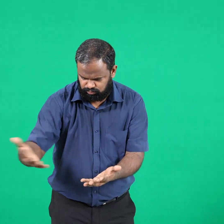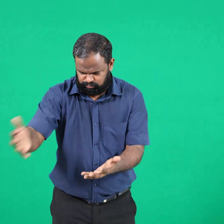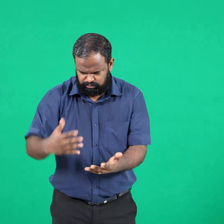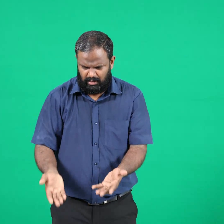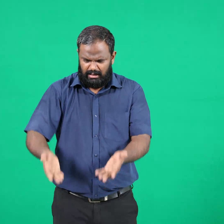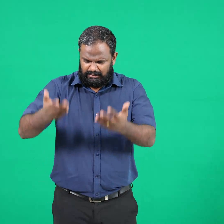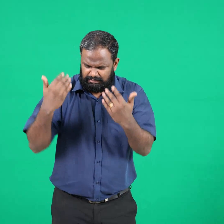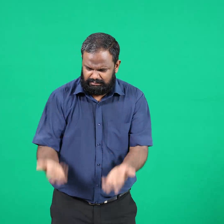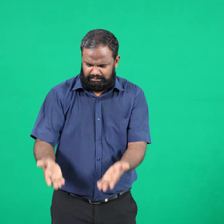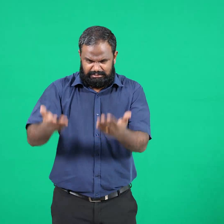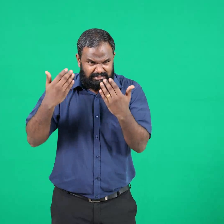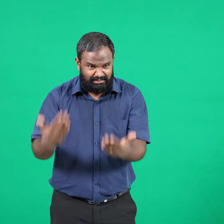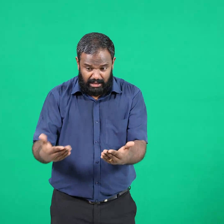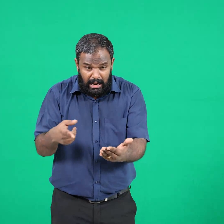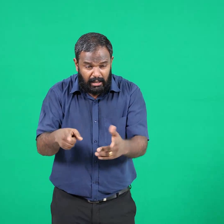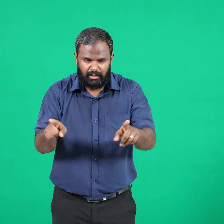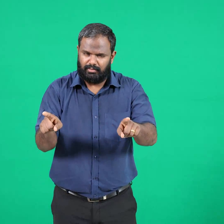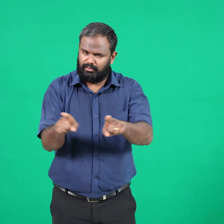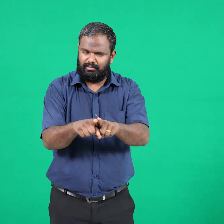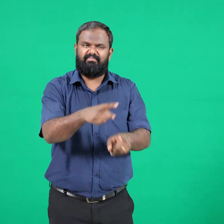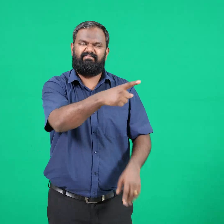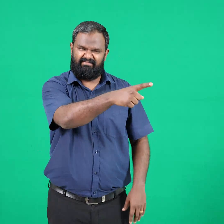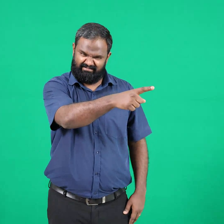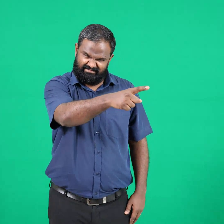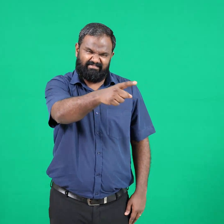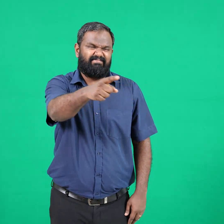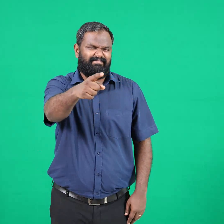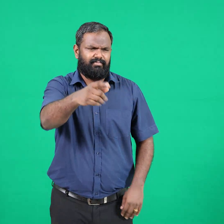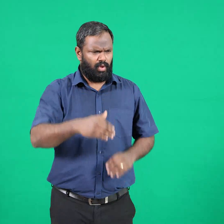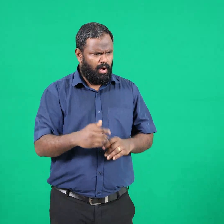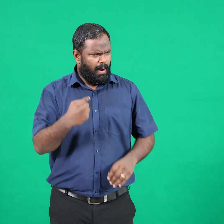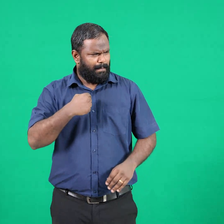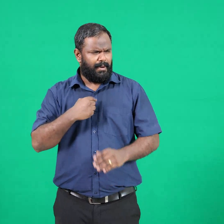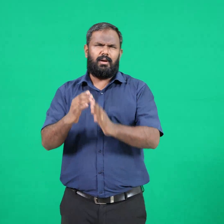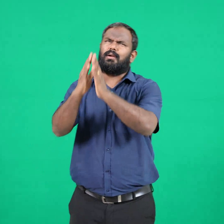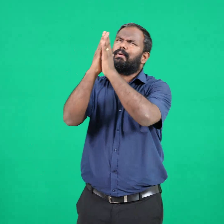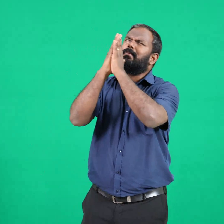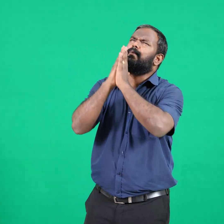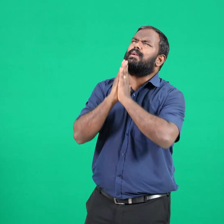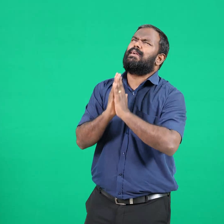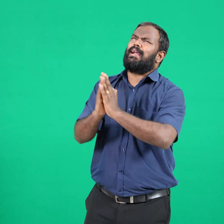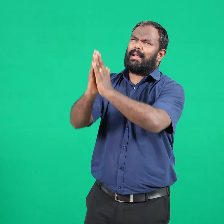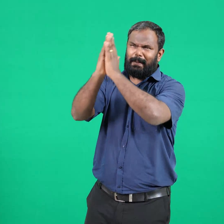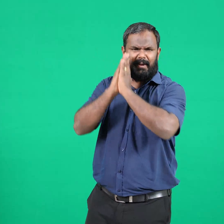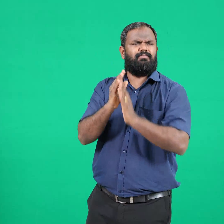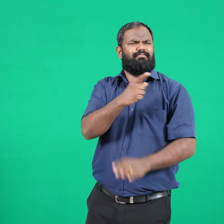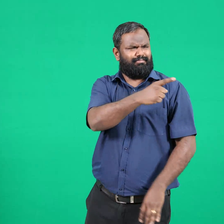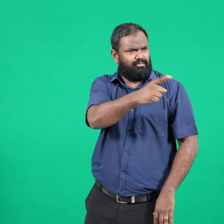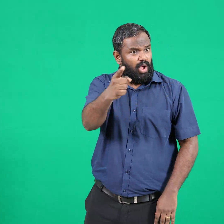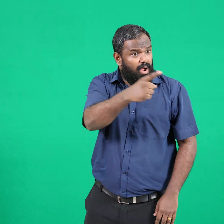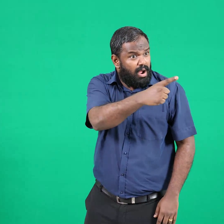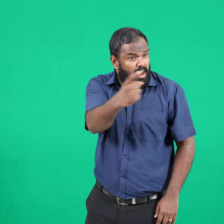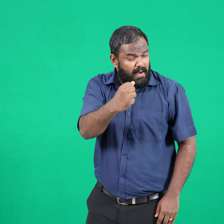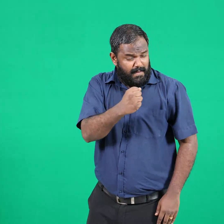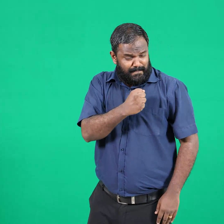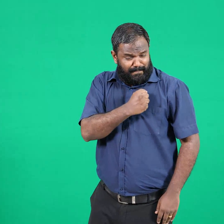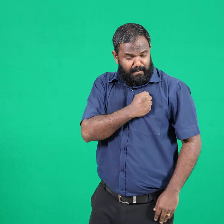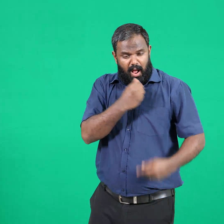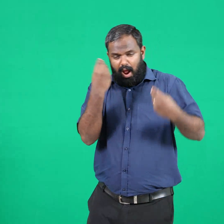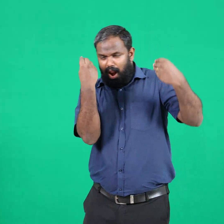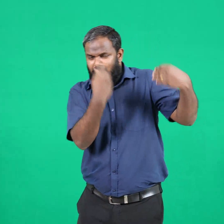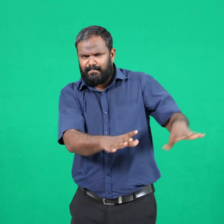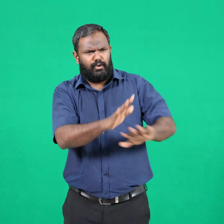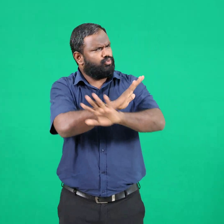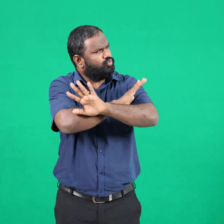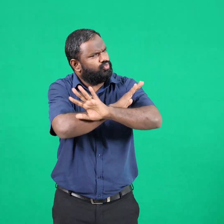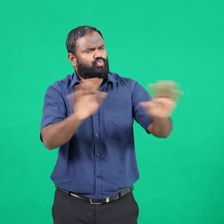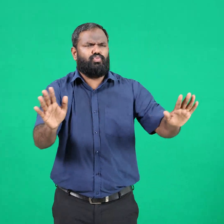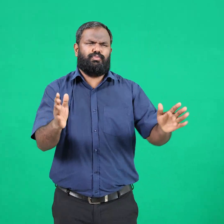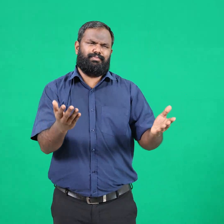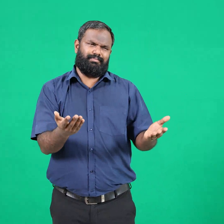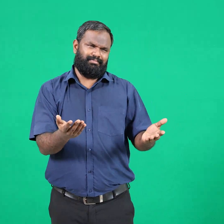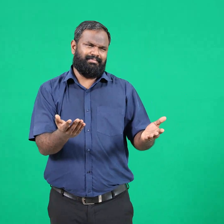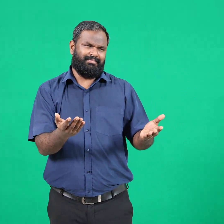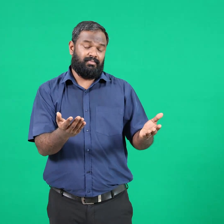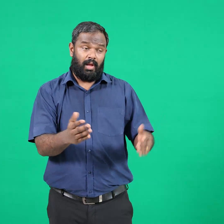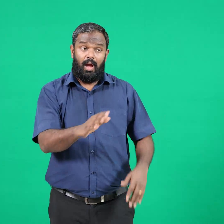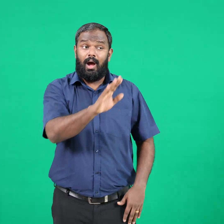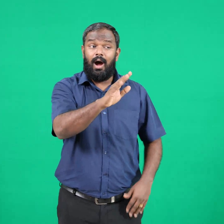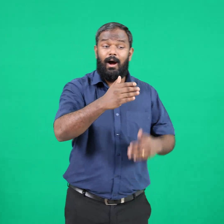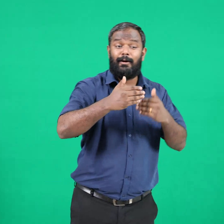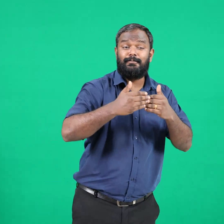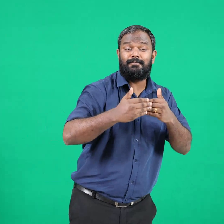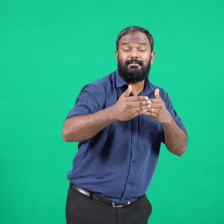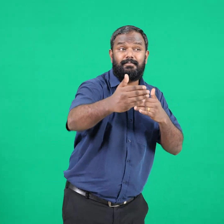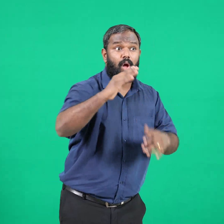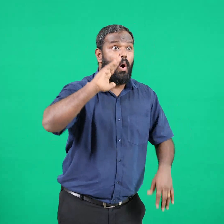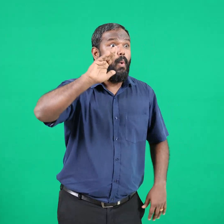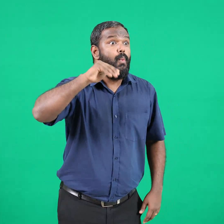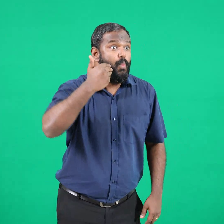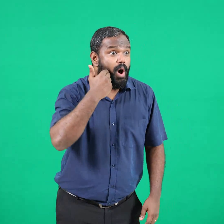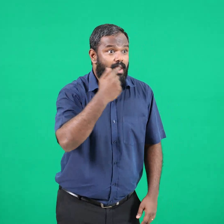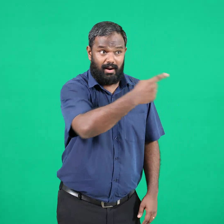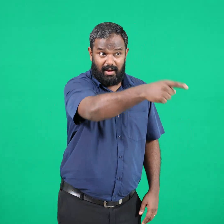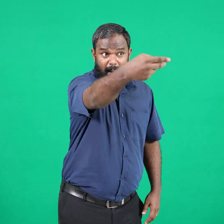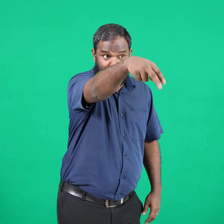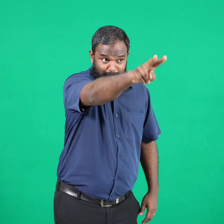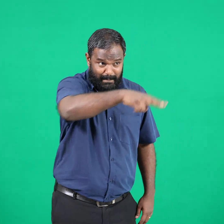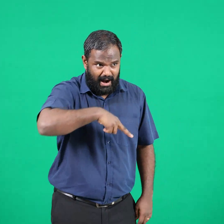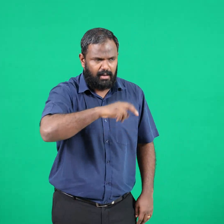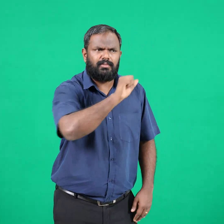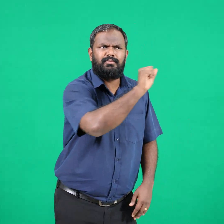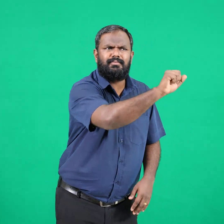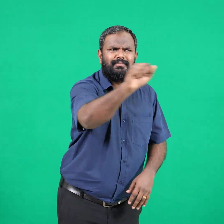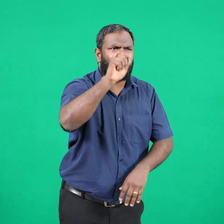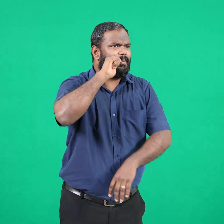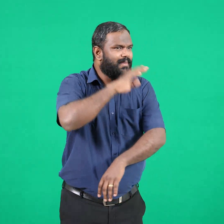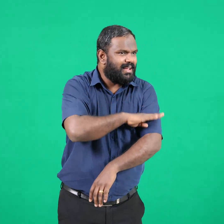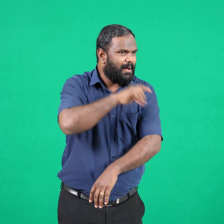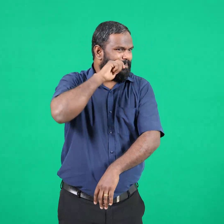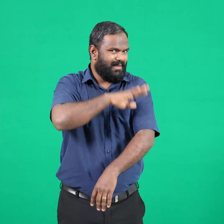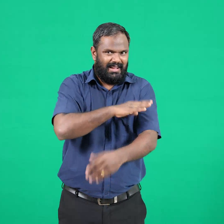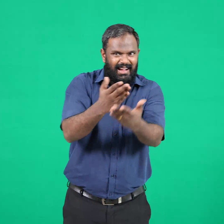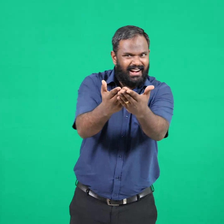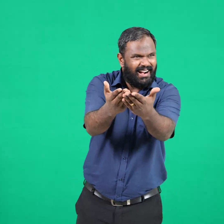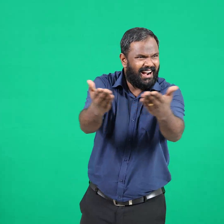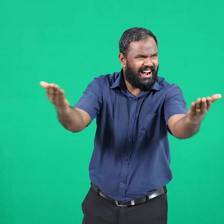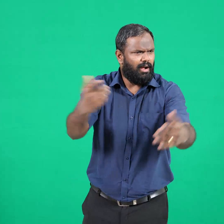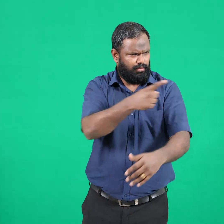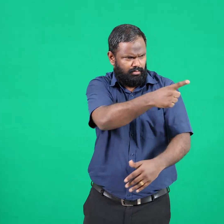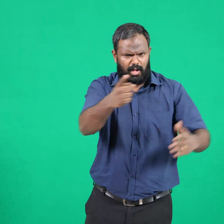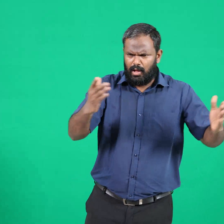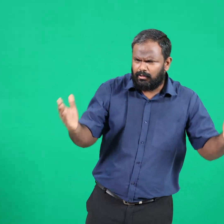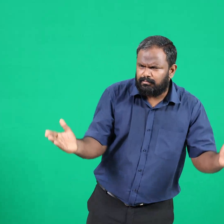And when you have turned back, strengthen your brothers."